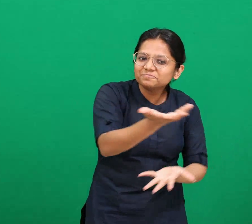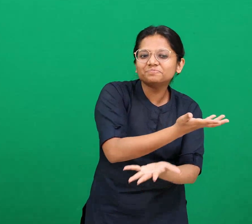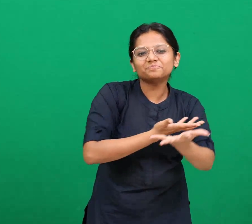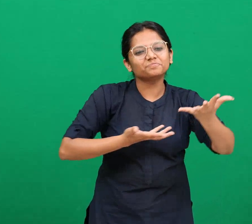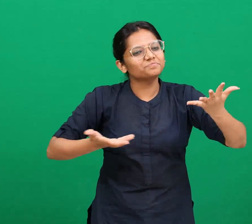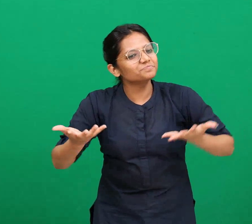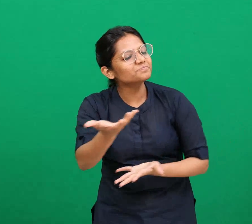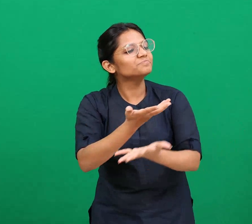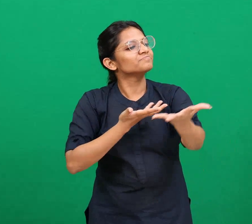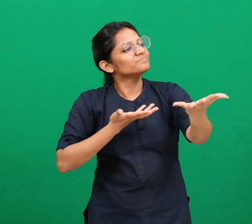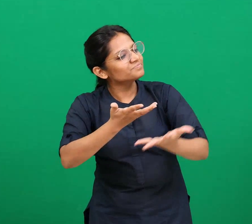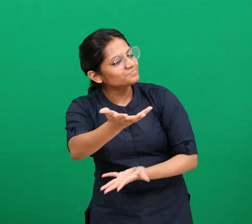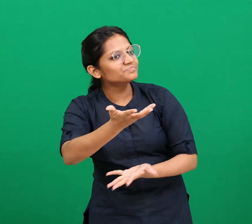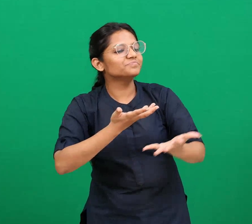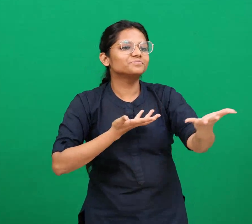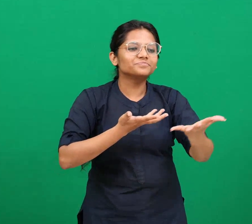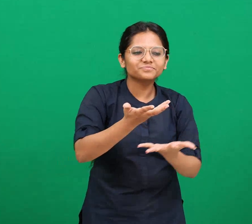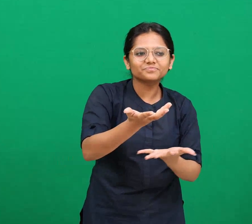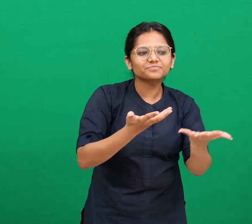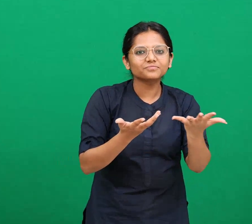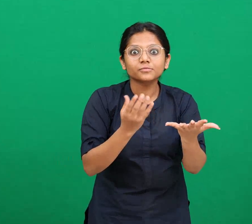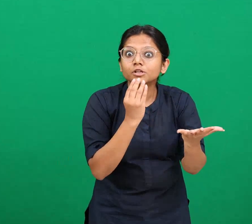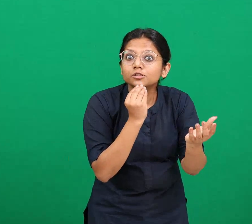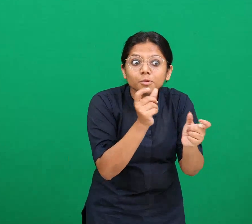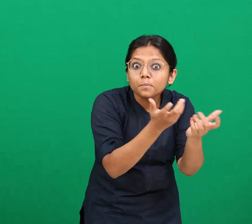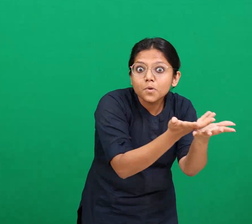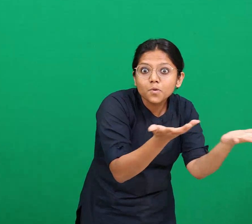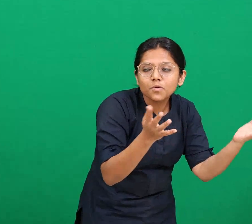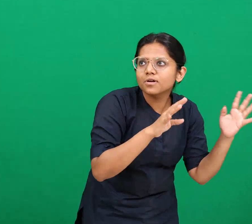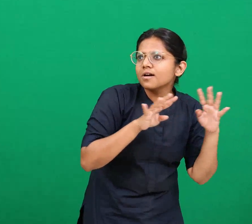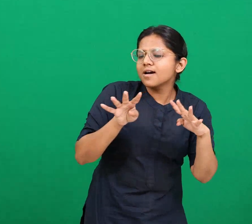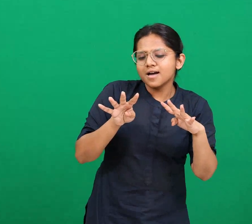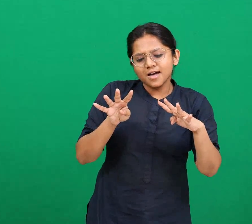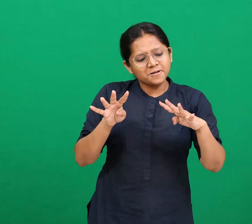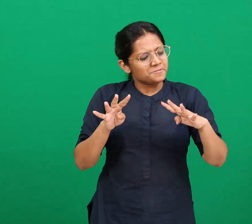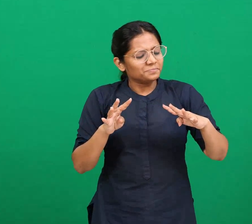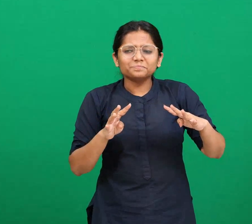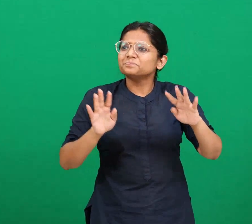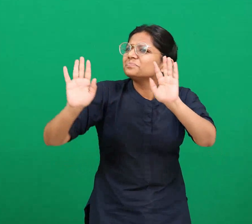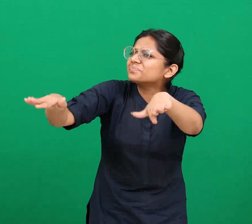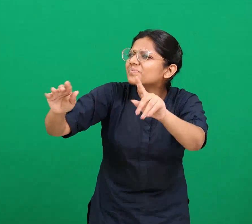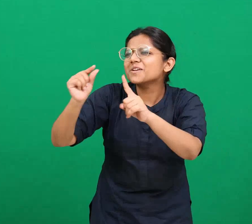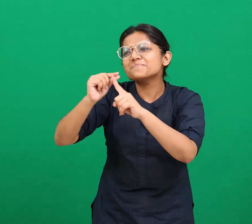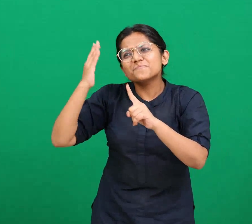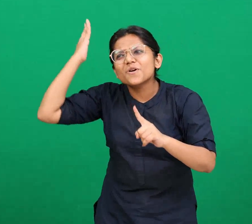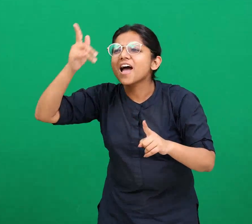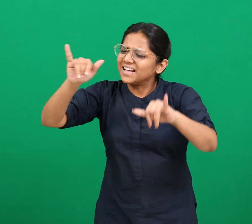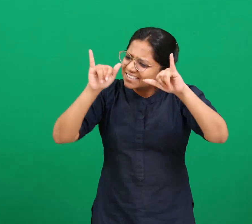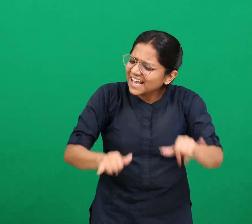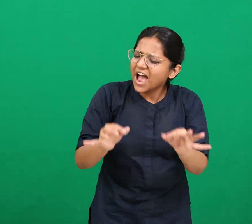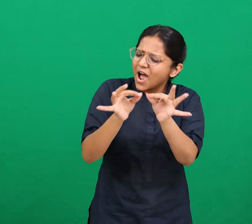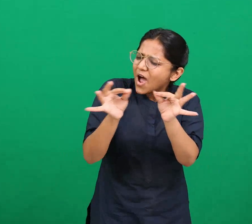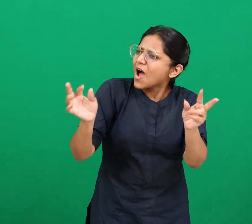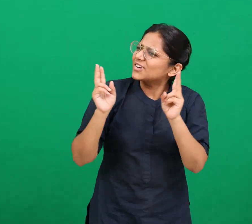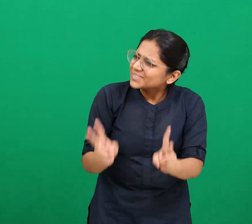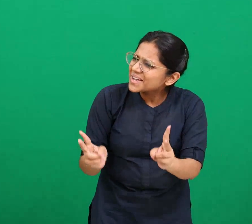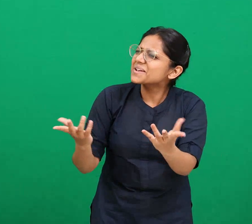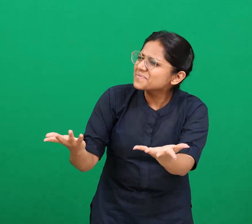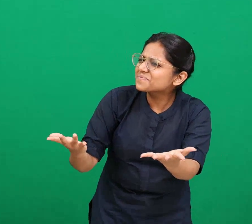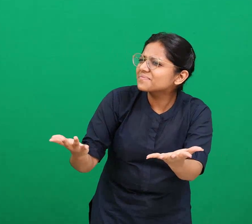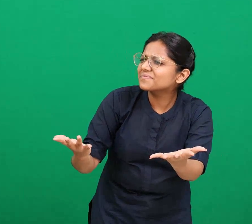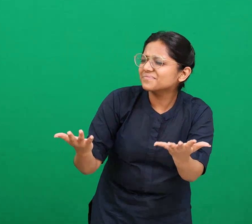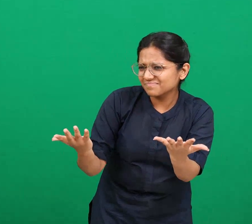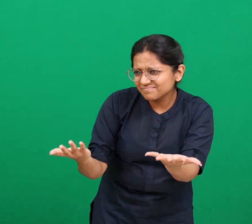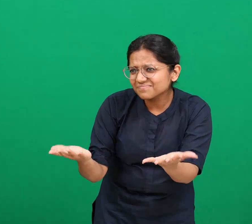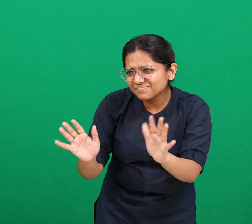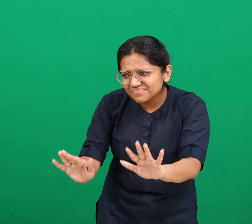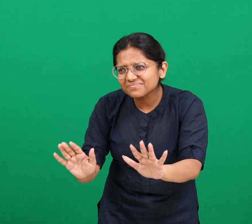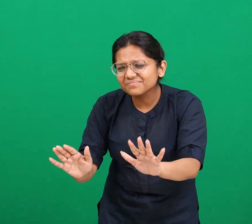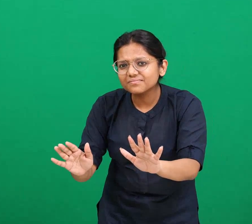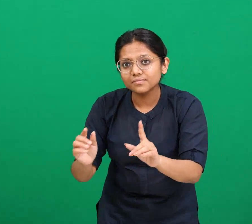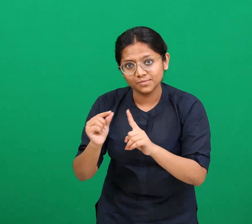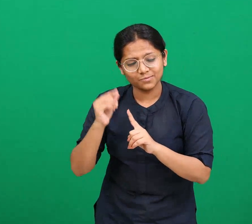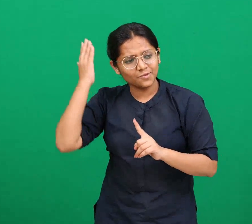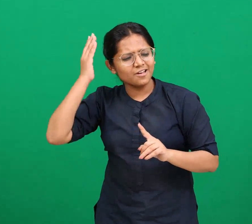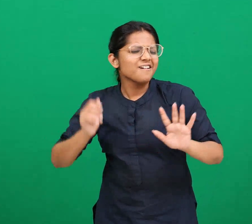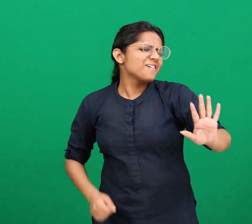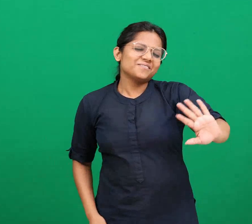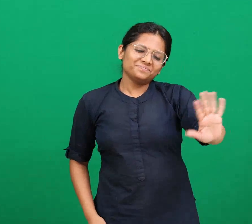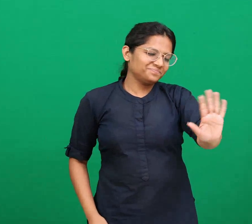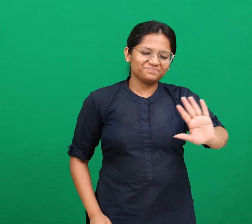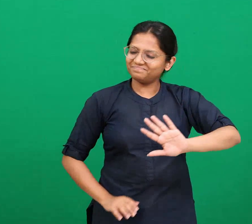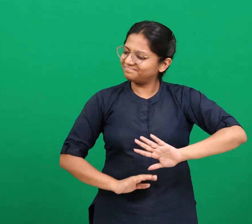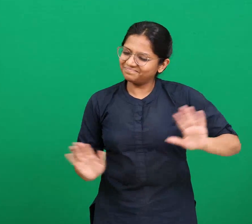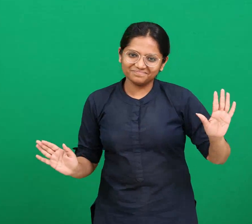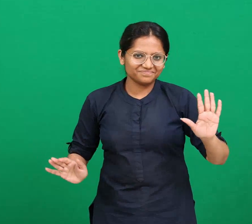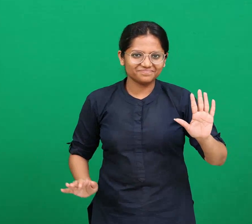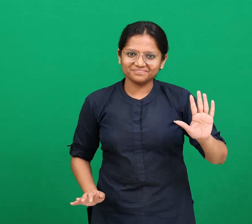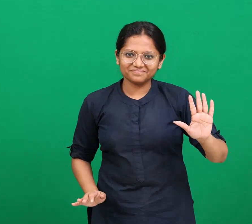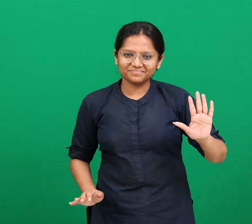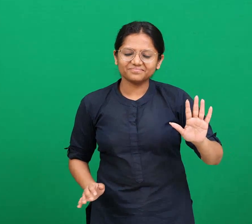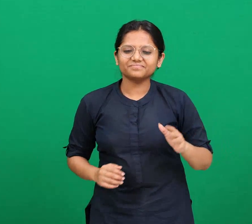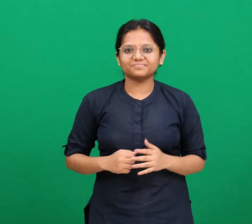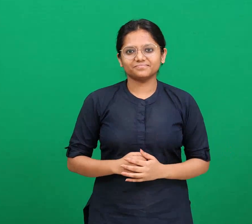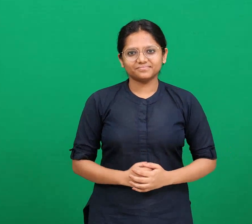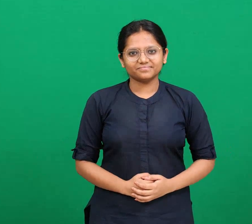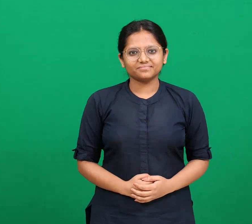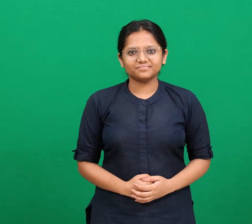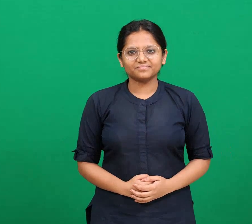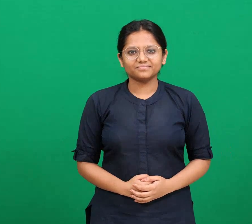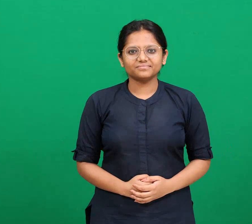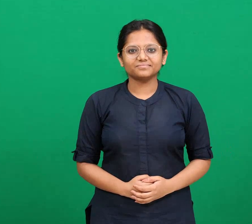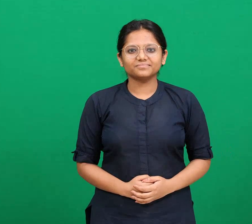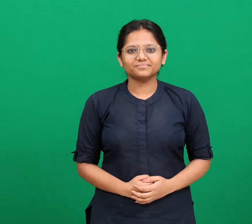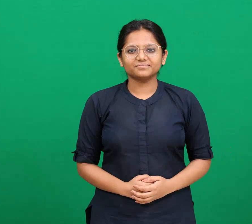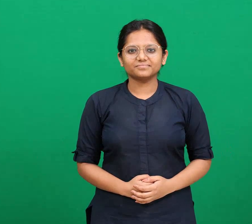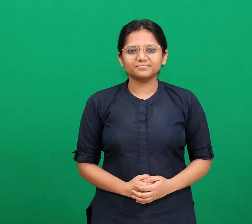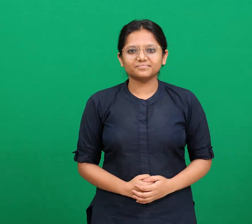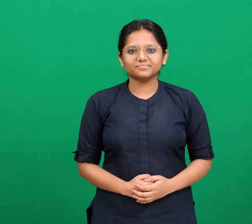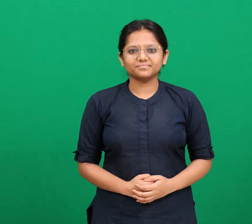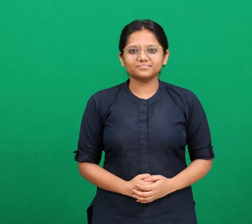When they asked him to stay for a while longer, he declined.